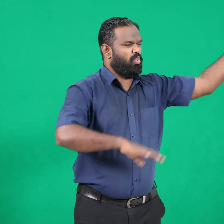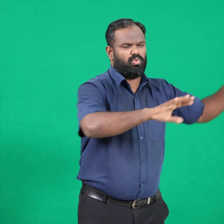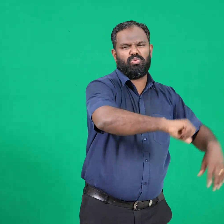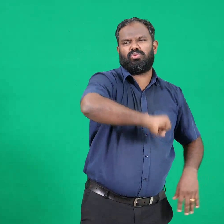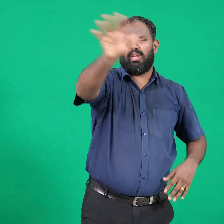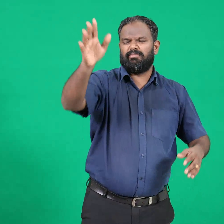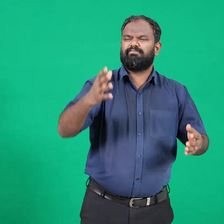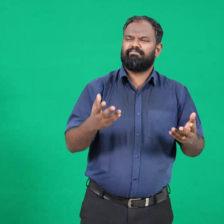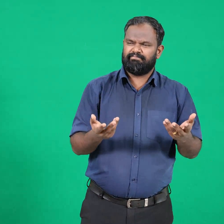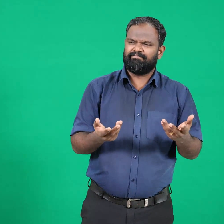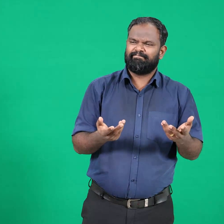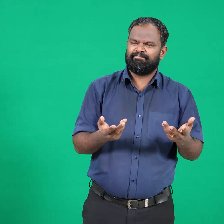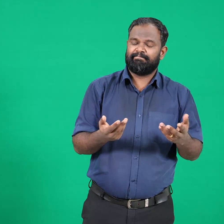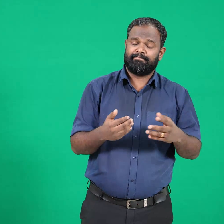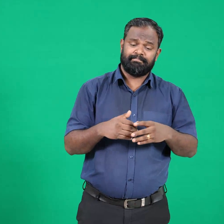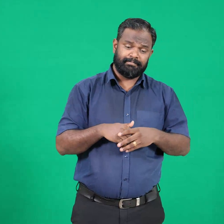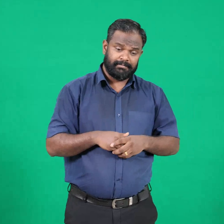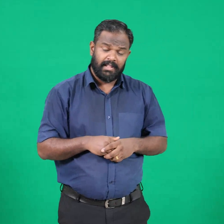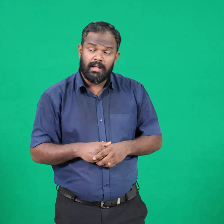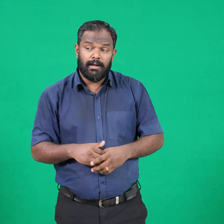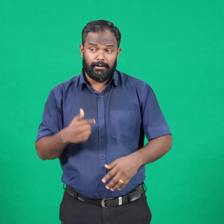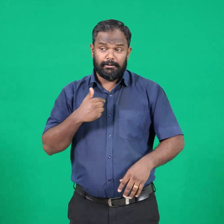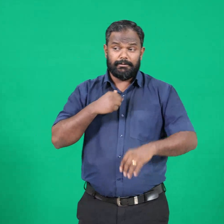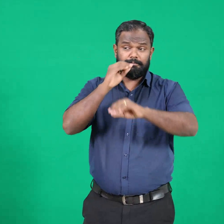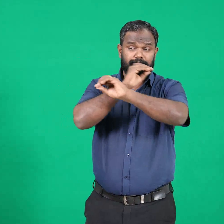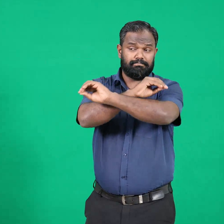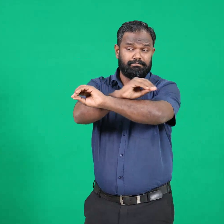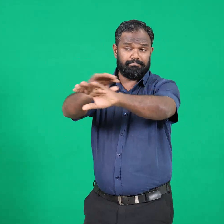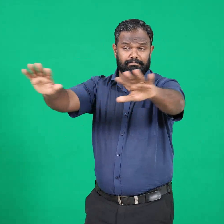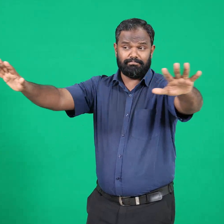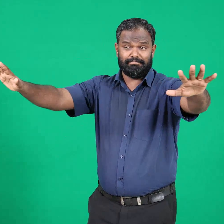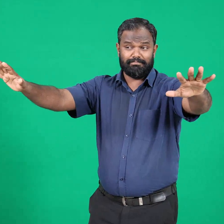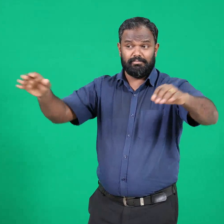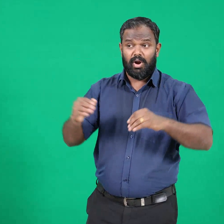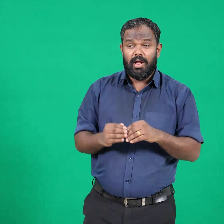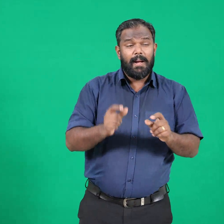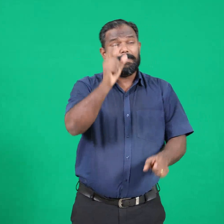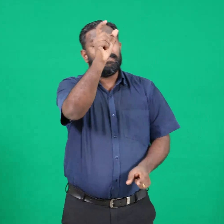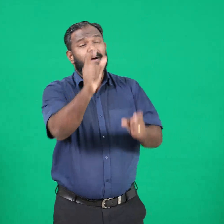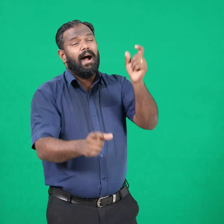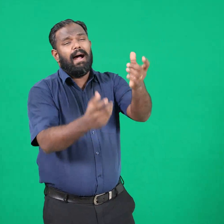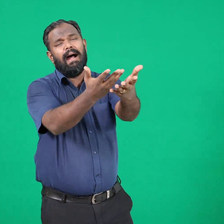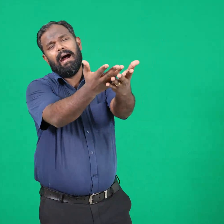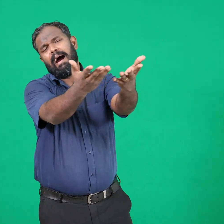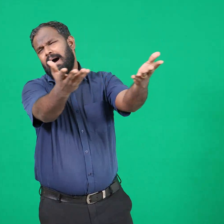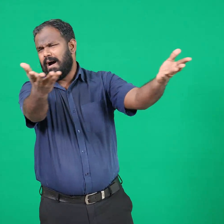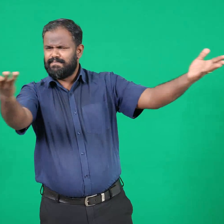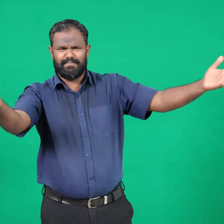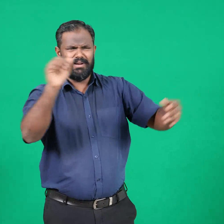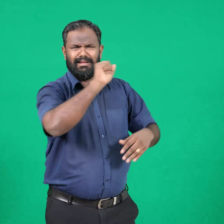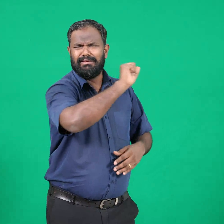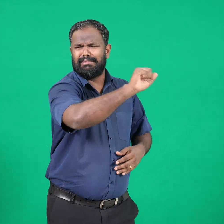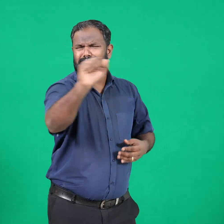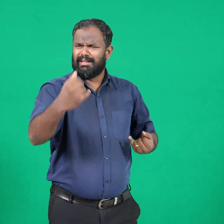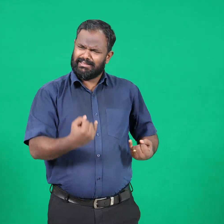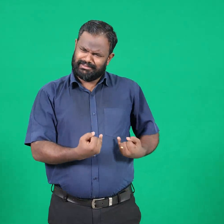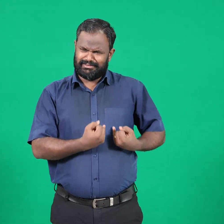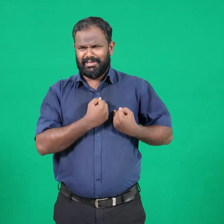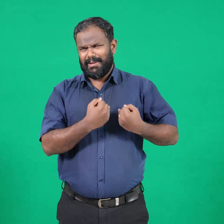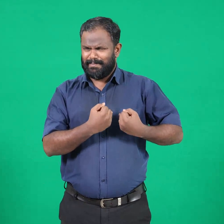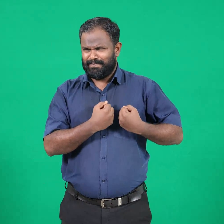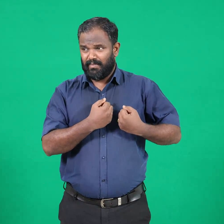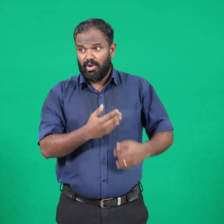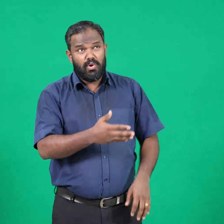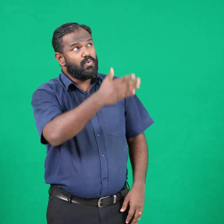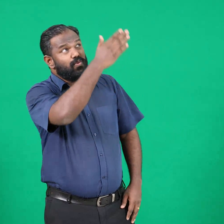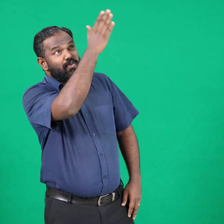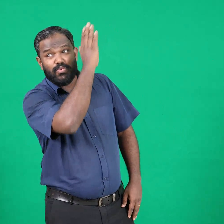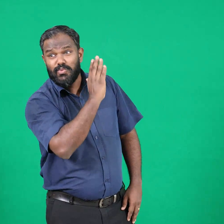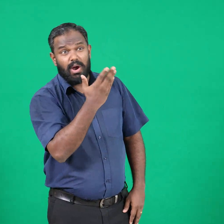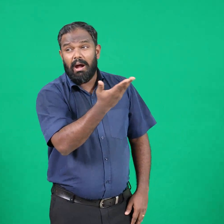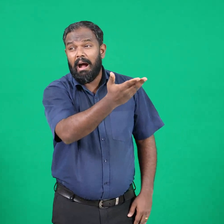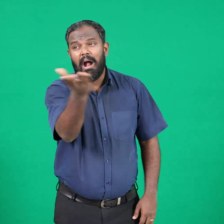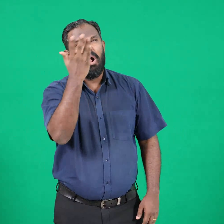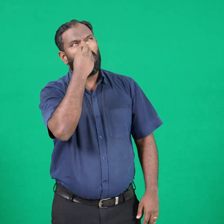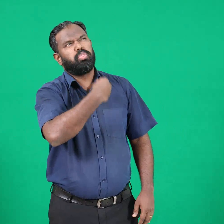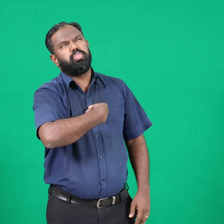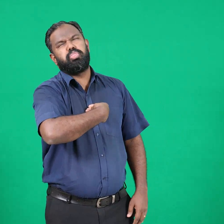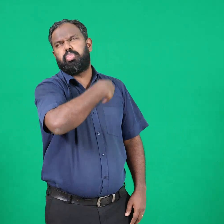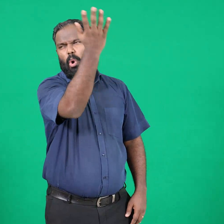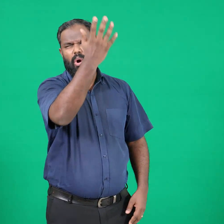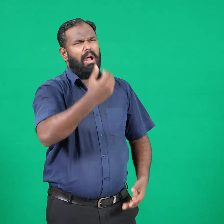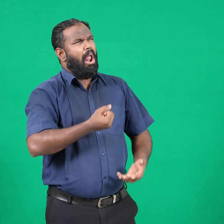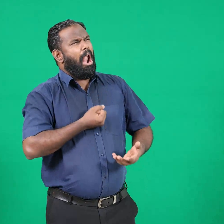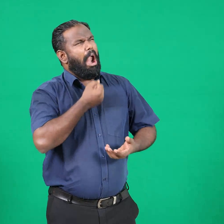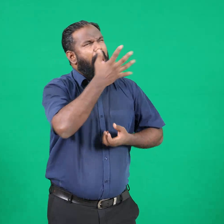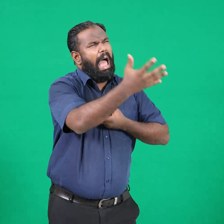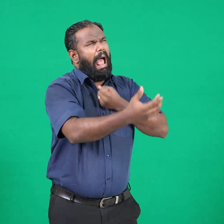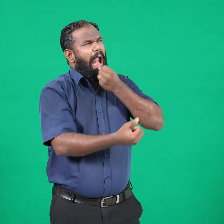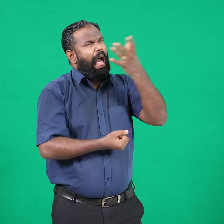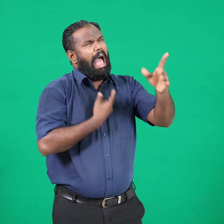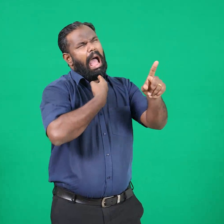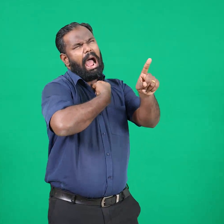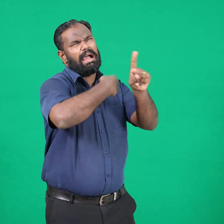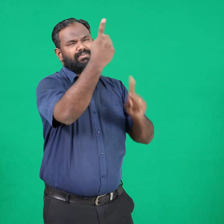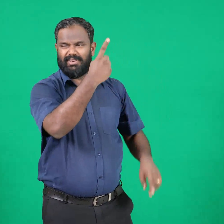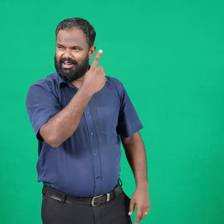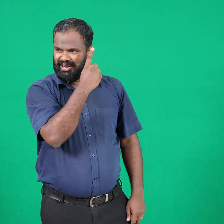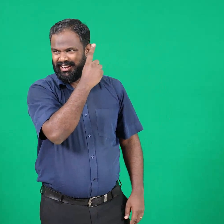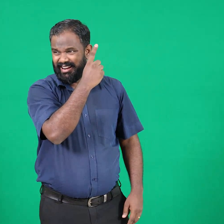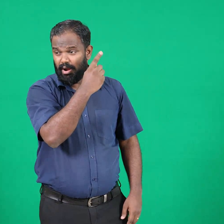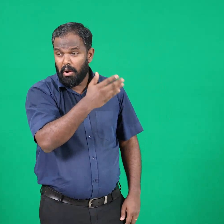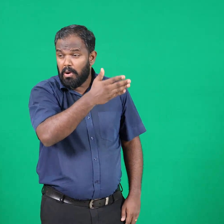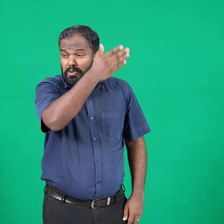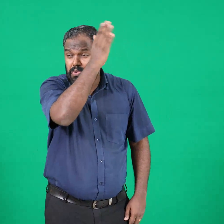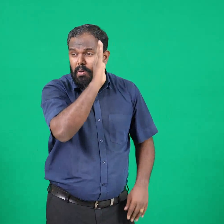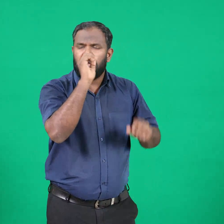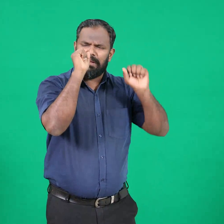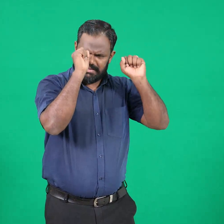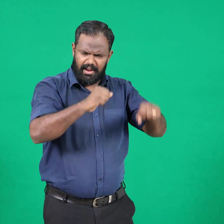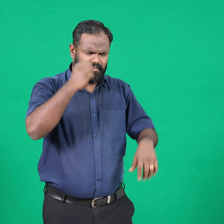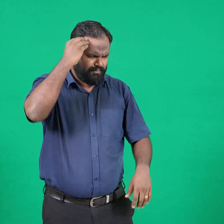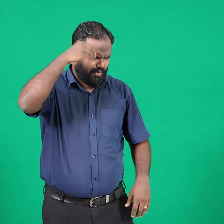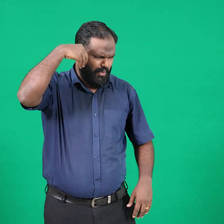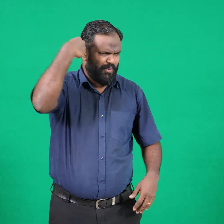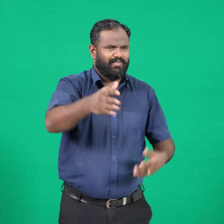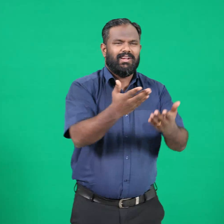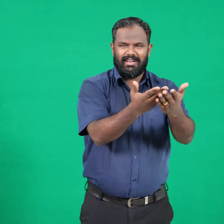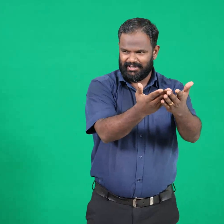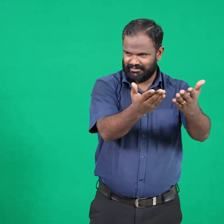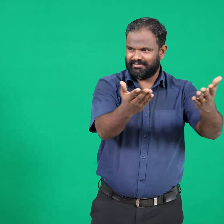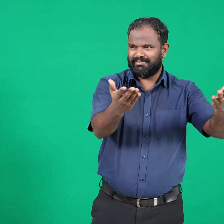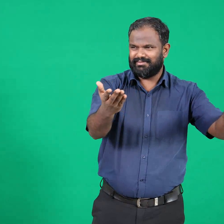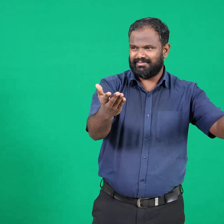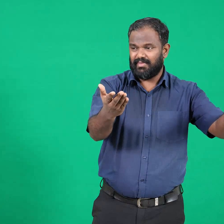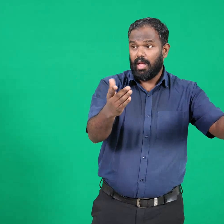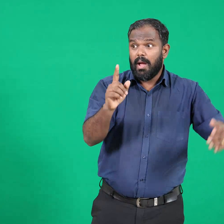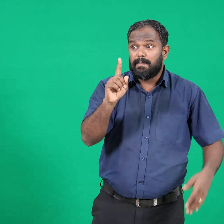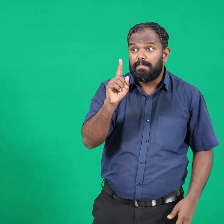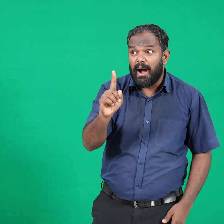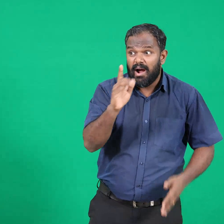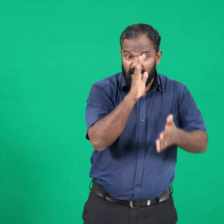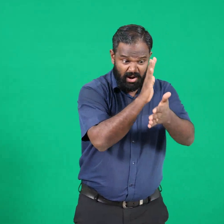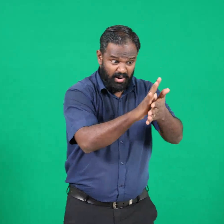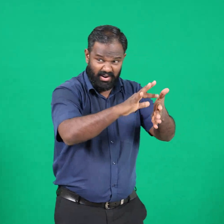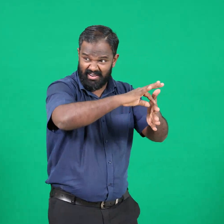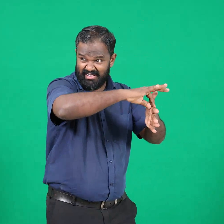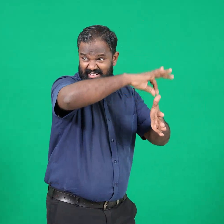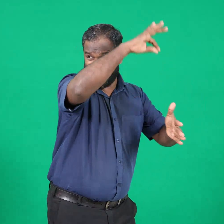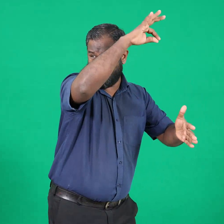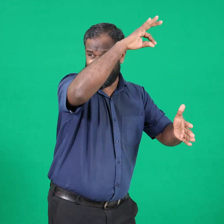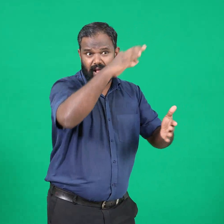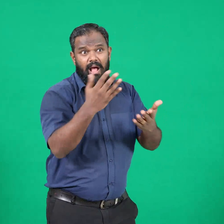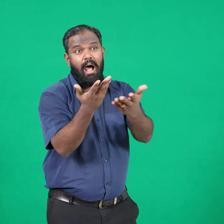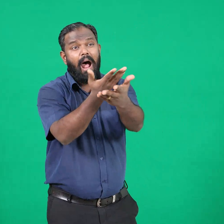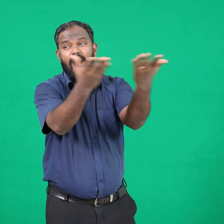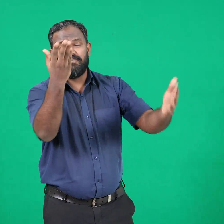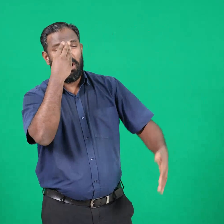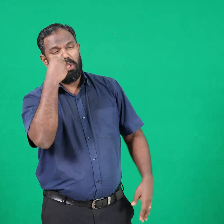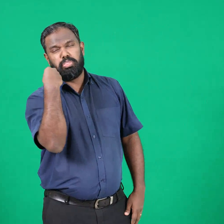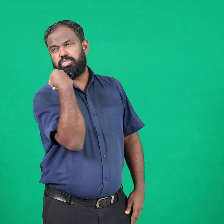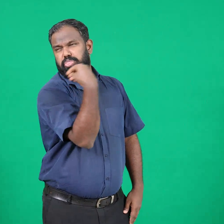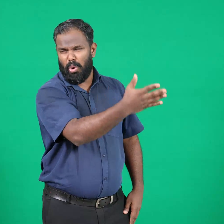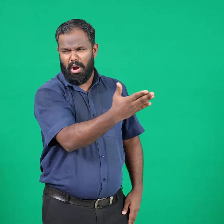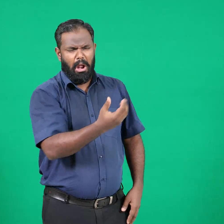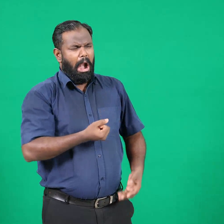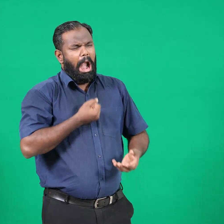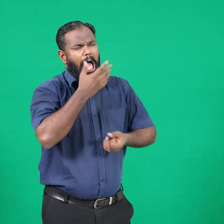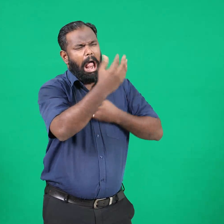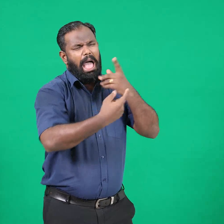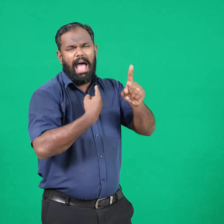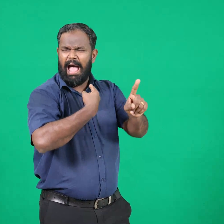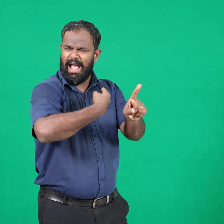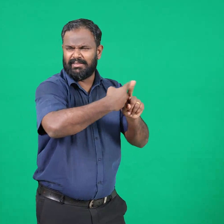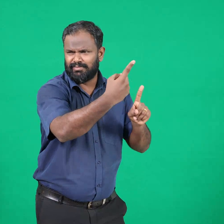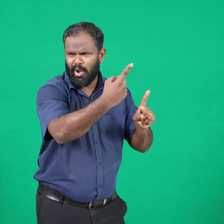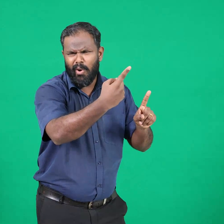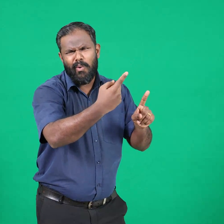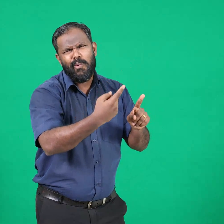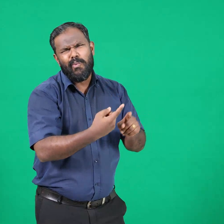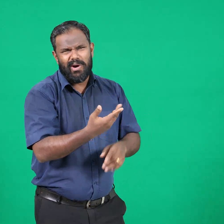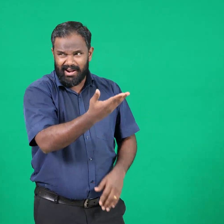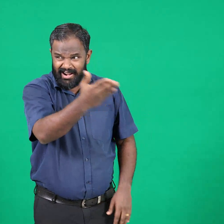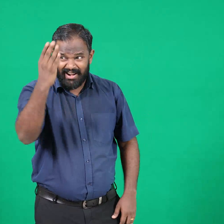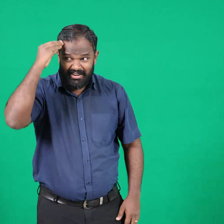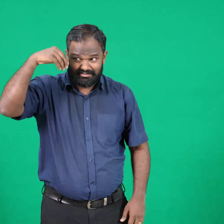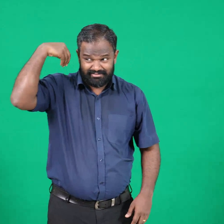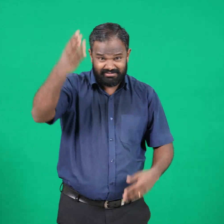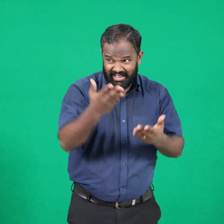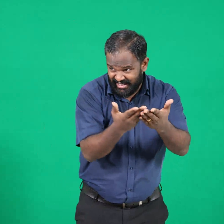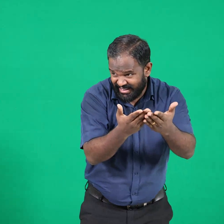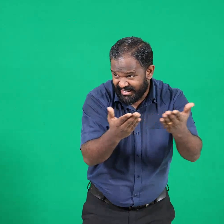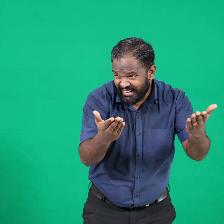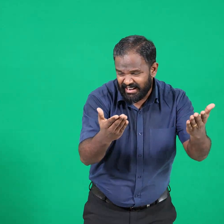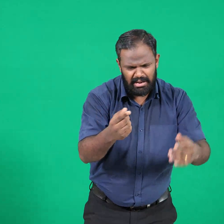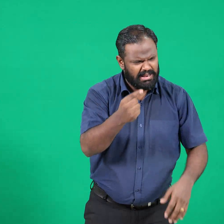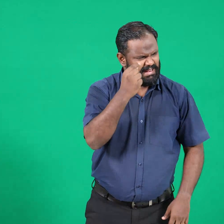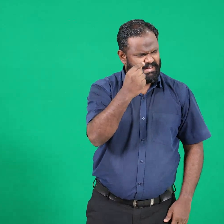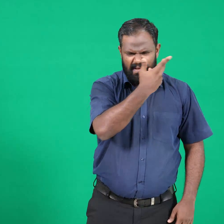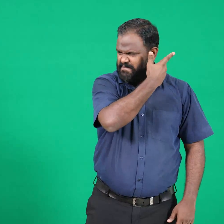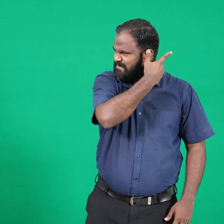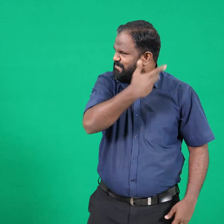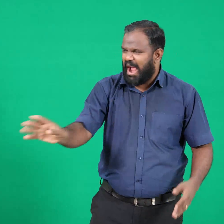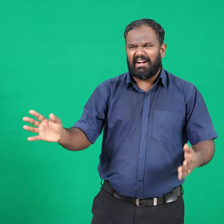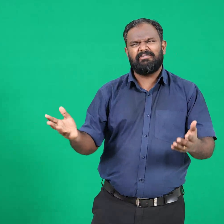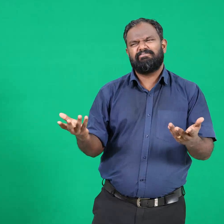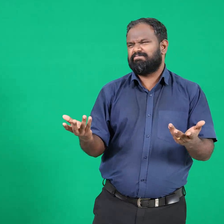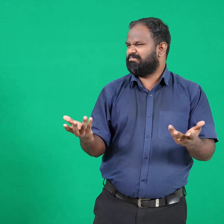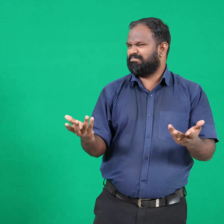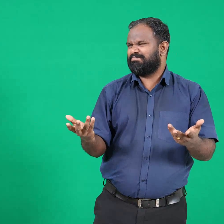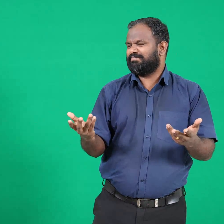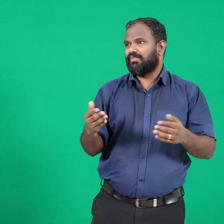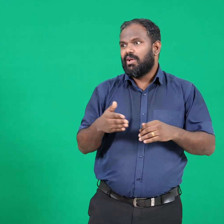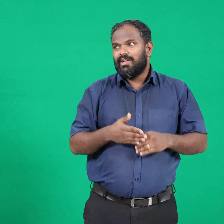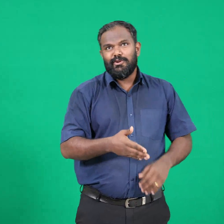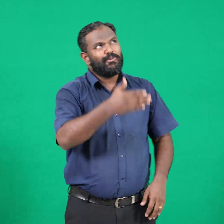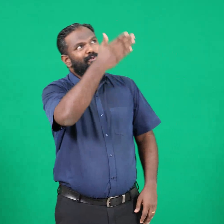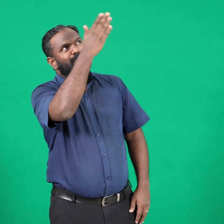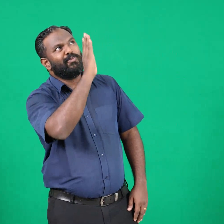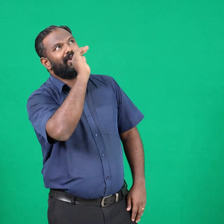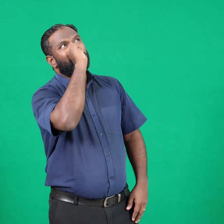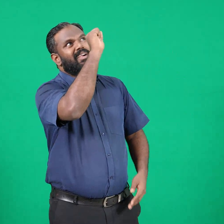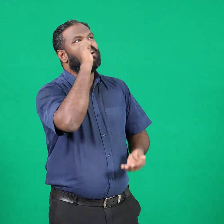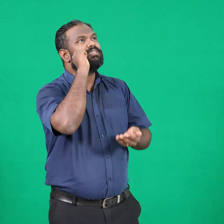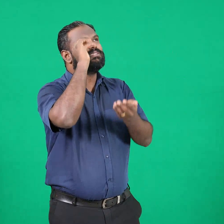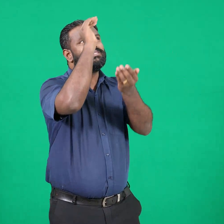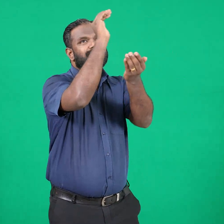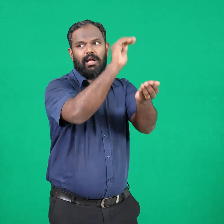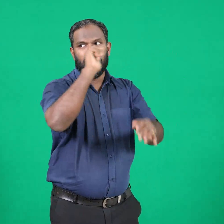Therefore I tell you, every sin and blasphemy will be forgiven men, but the blasphemy against the Spirit will not be forgiven.